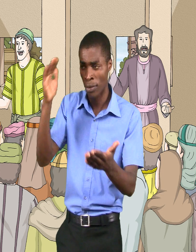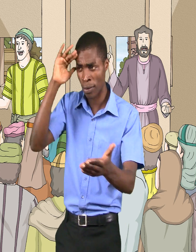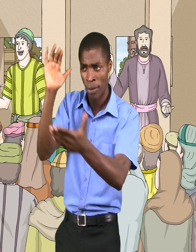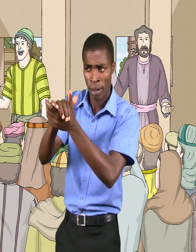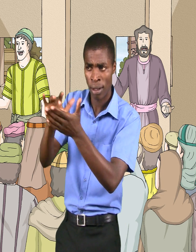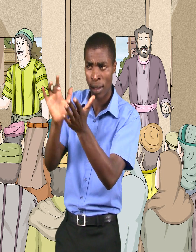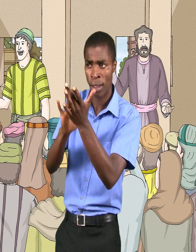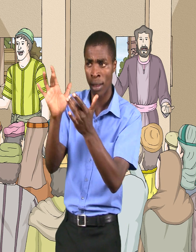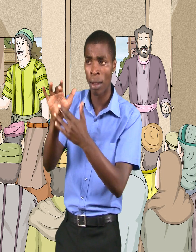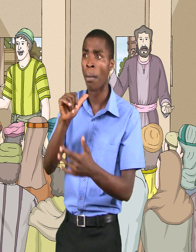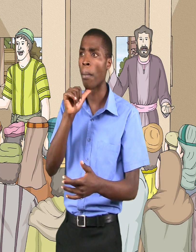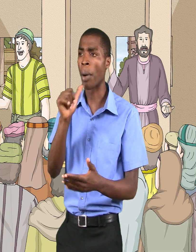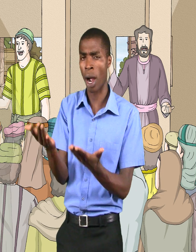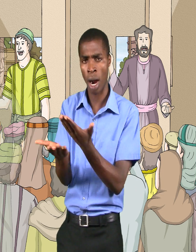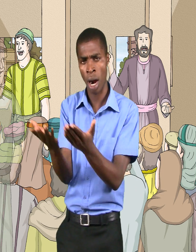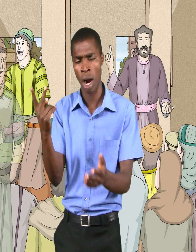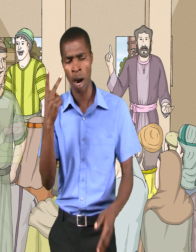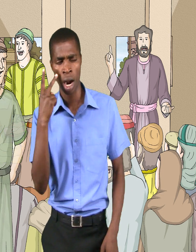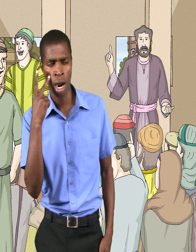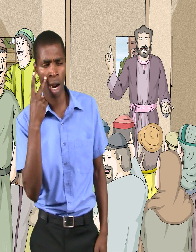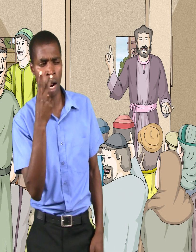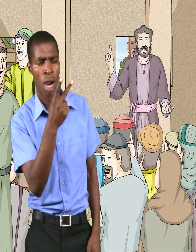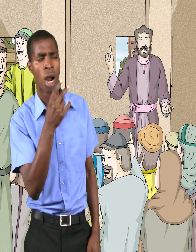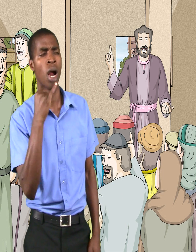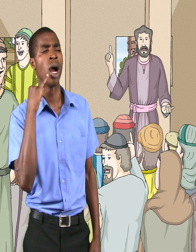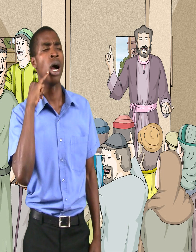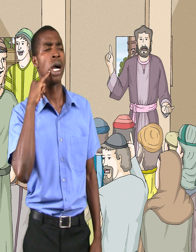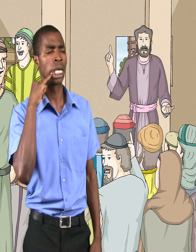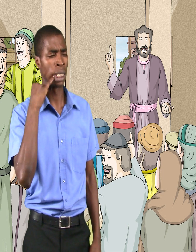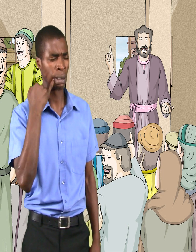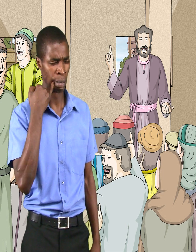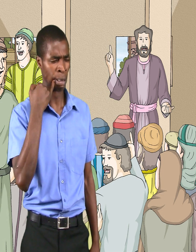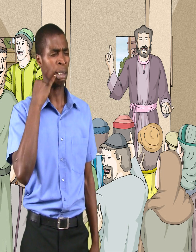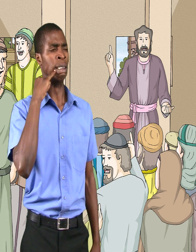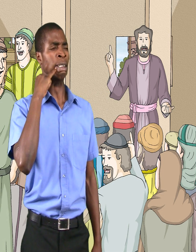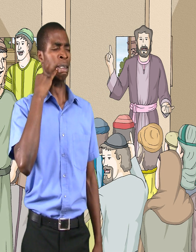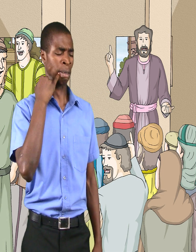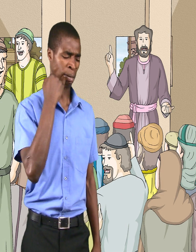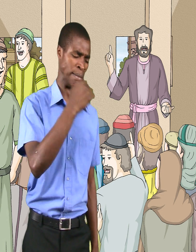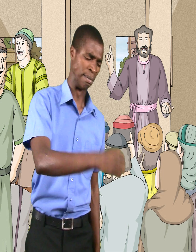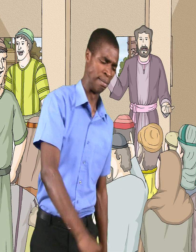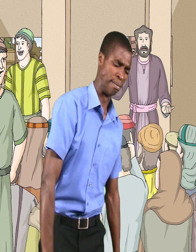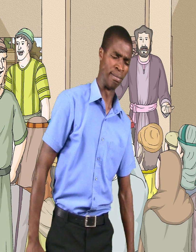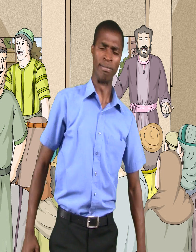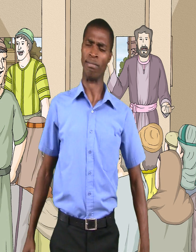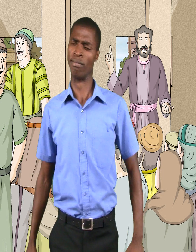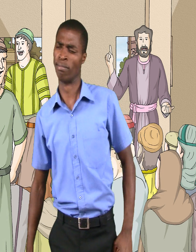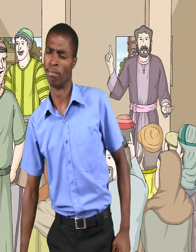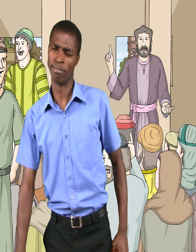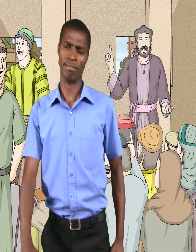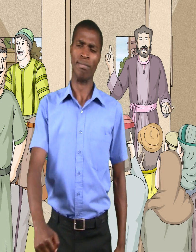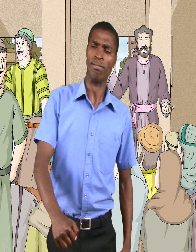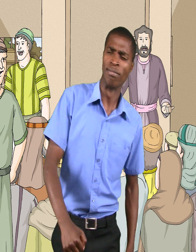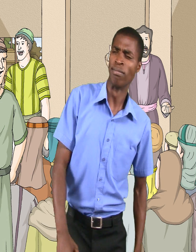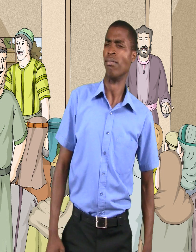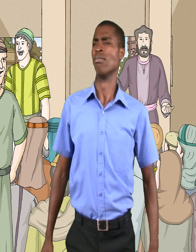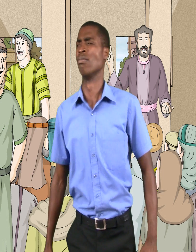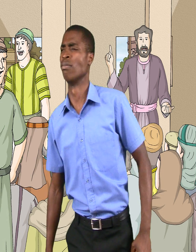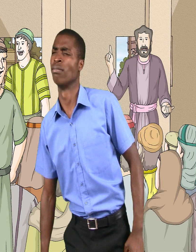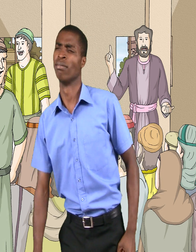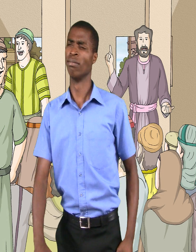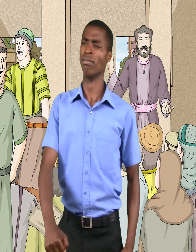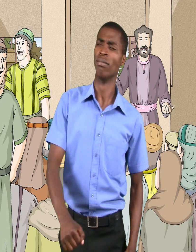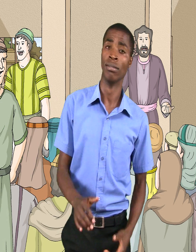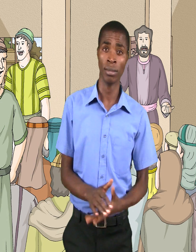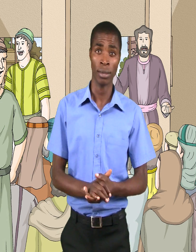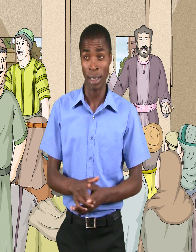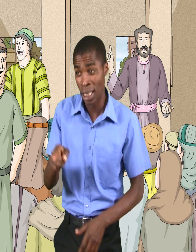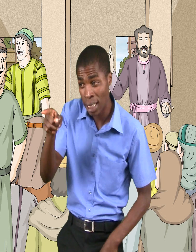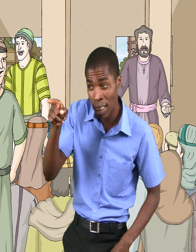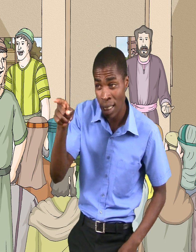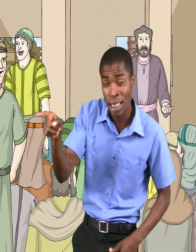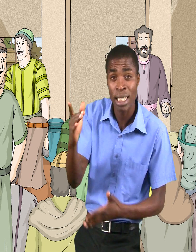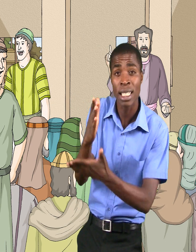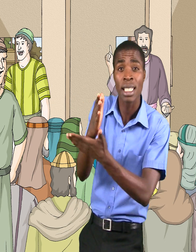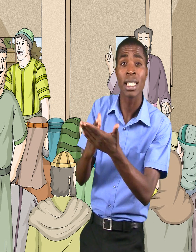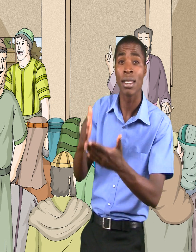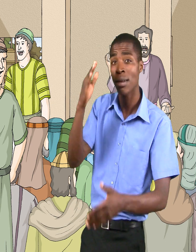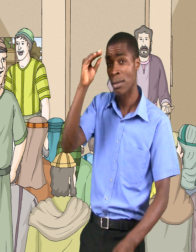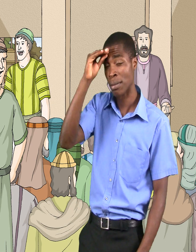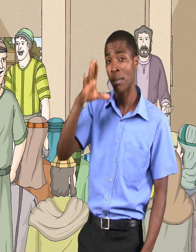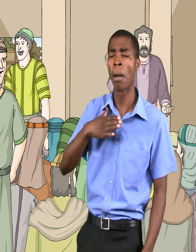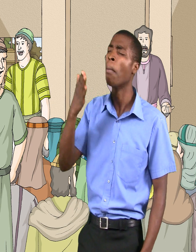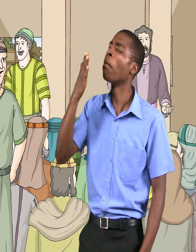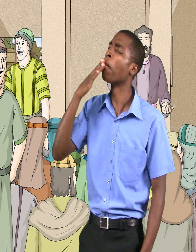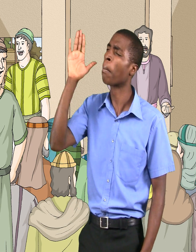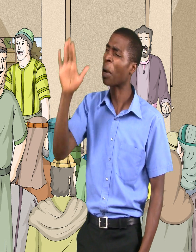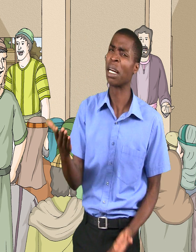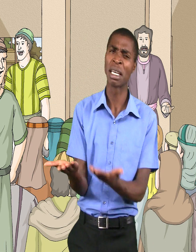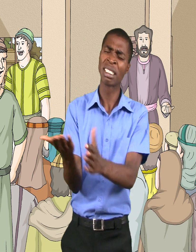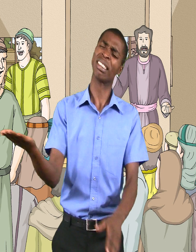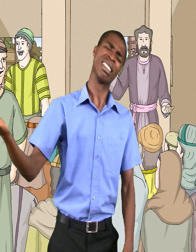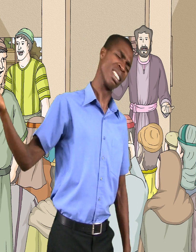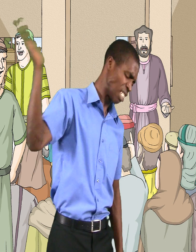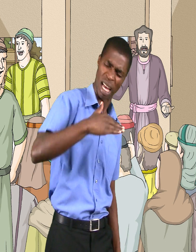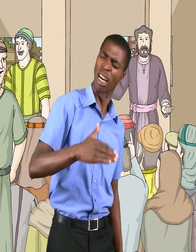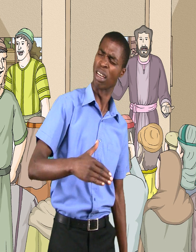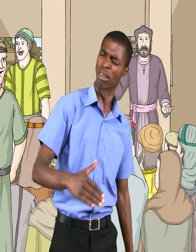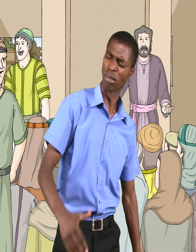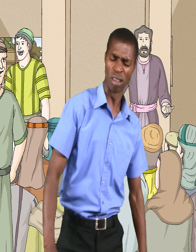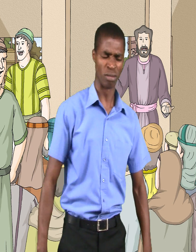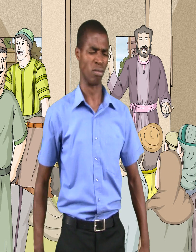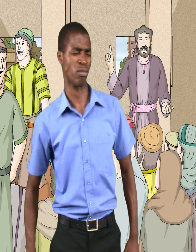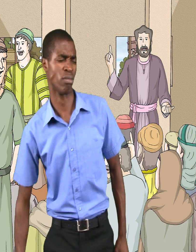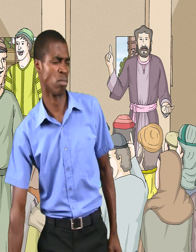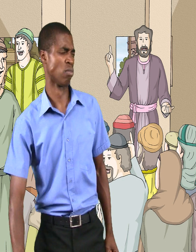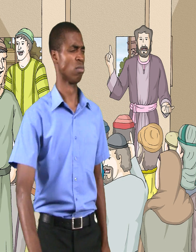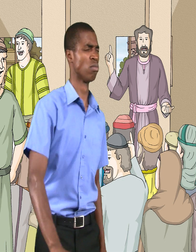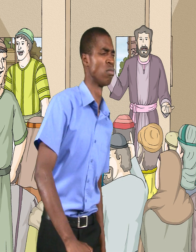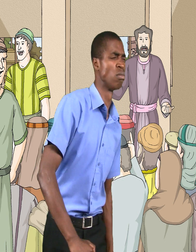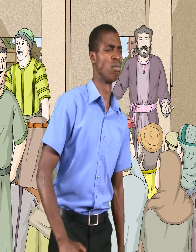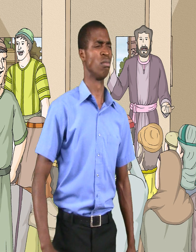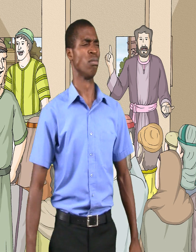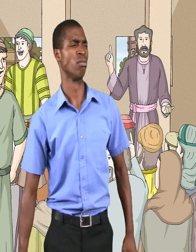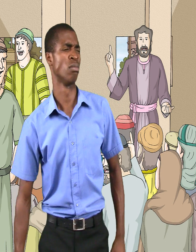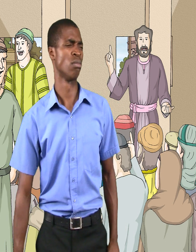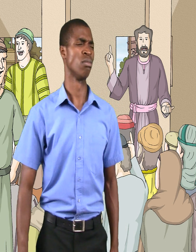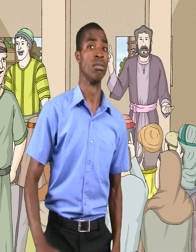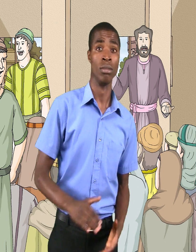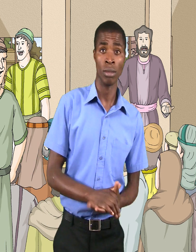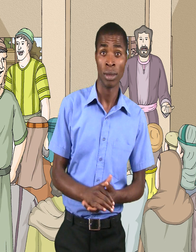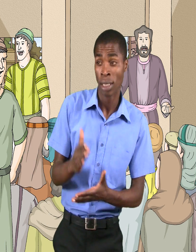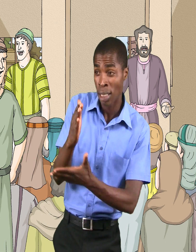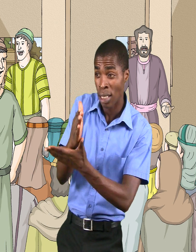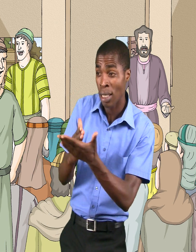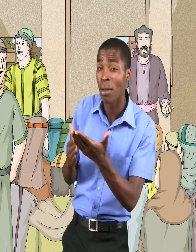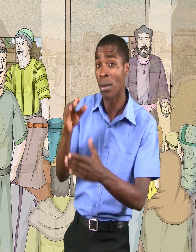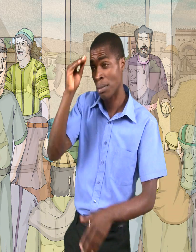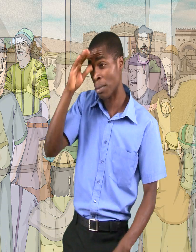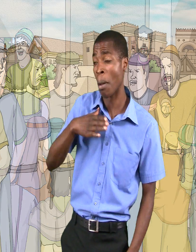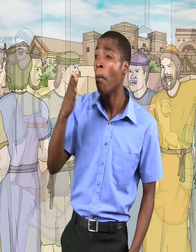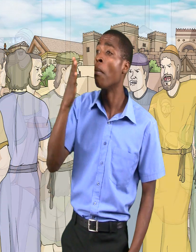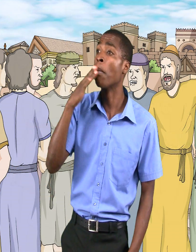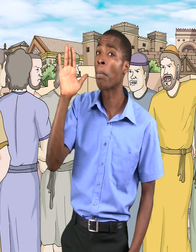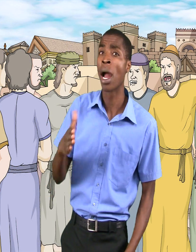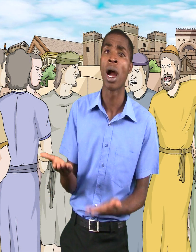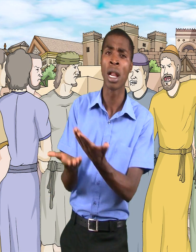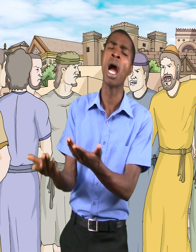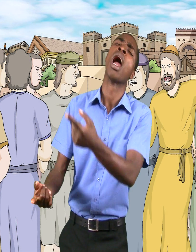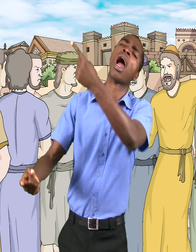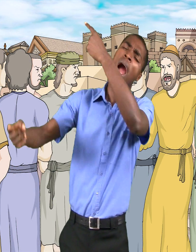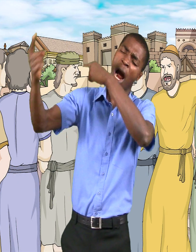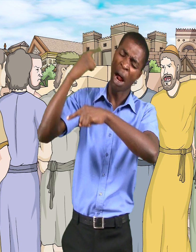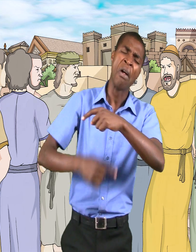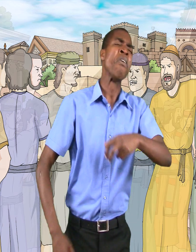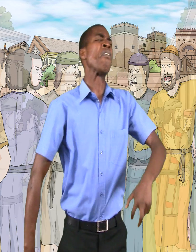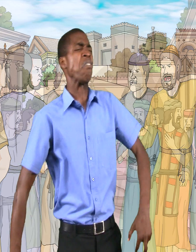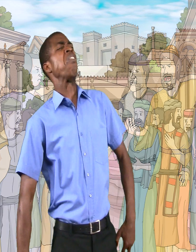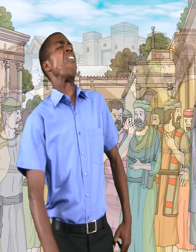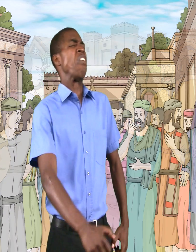The Jews, however, became jealous.